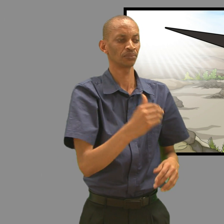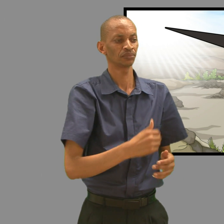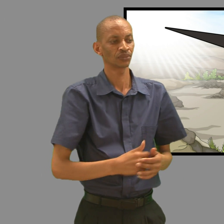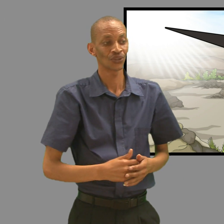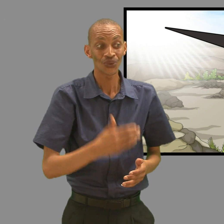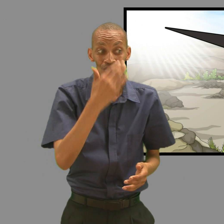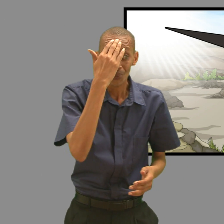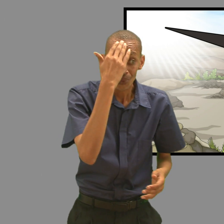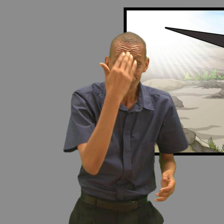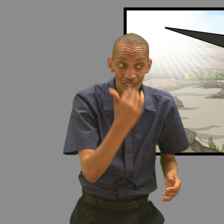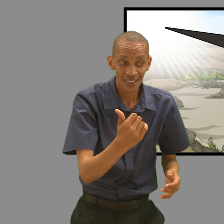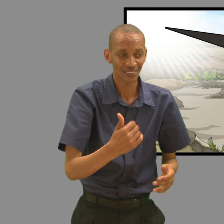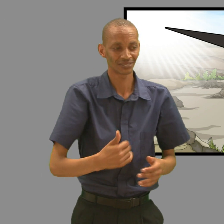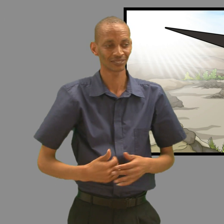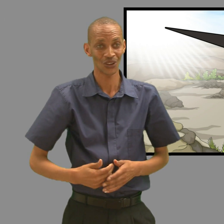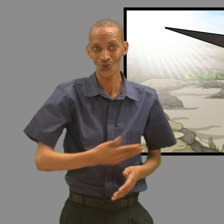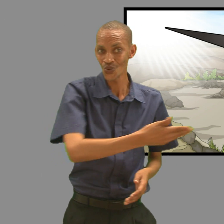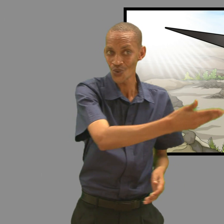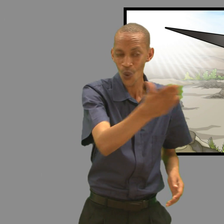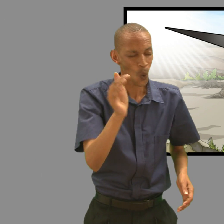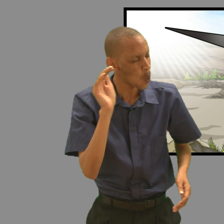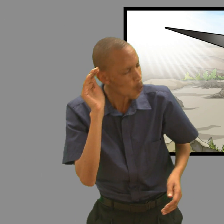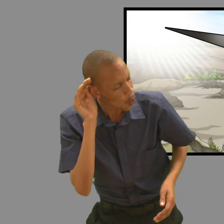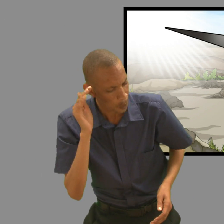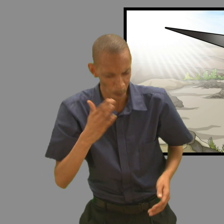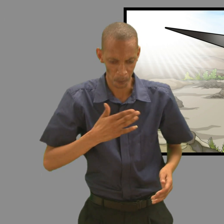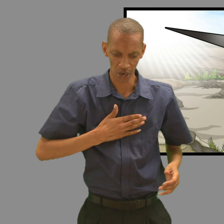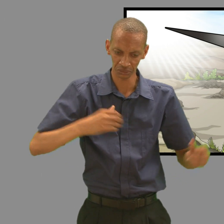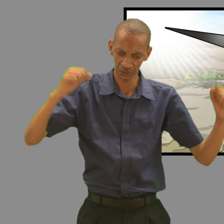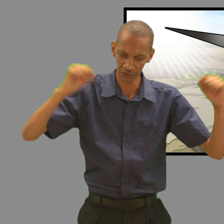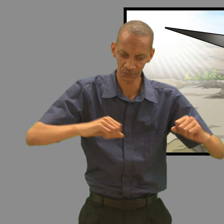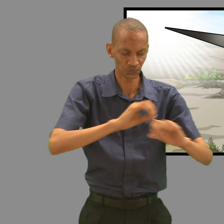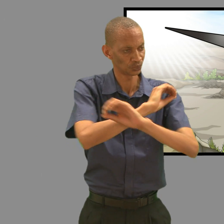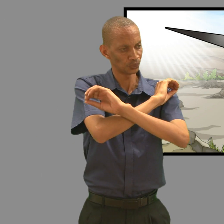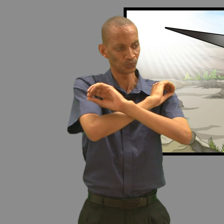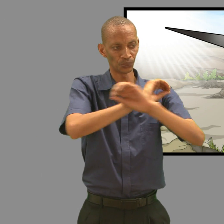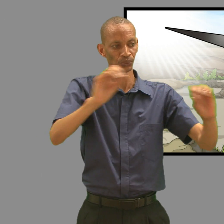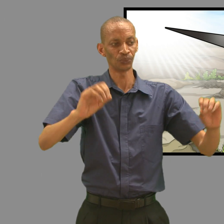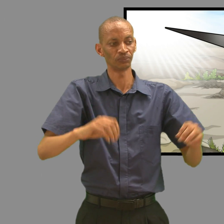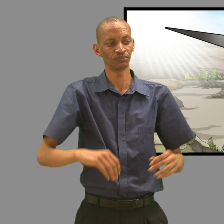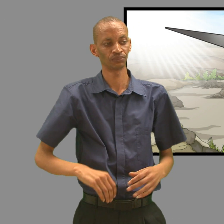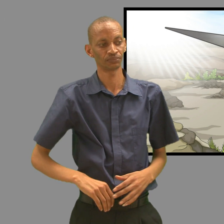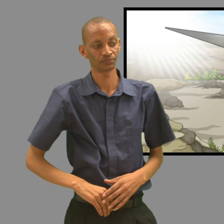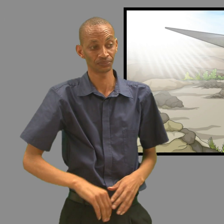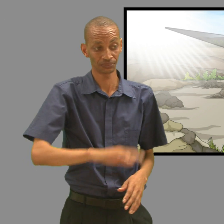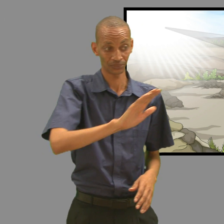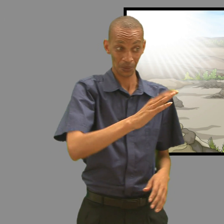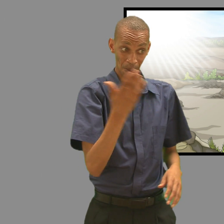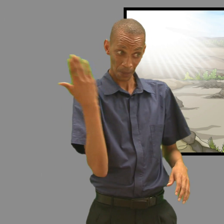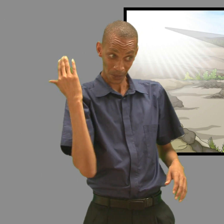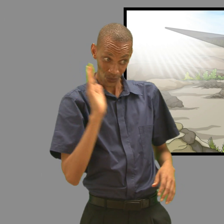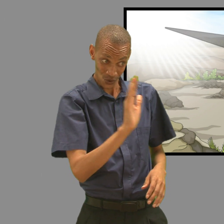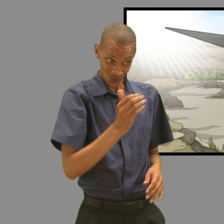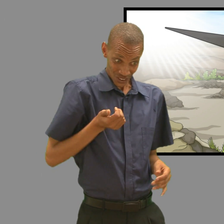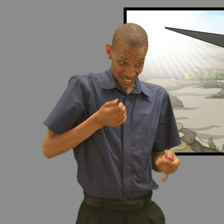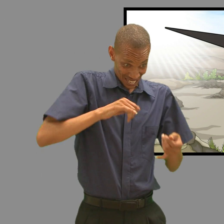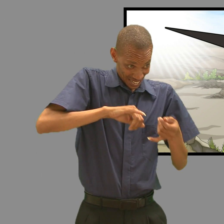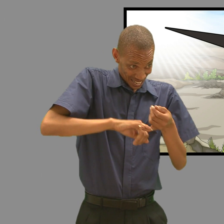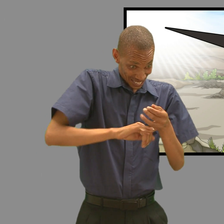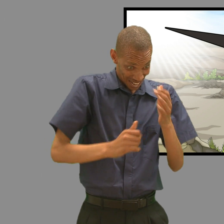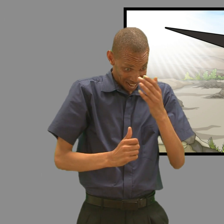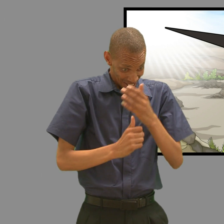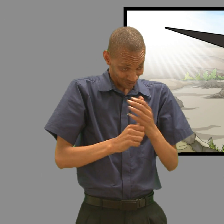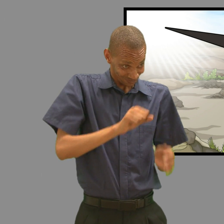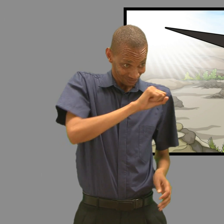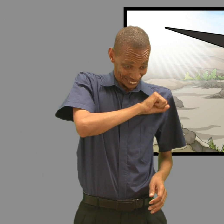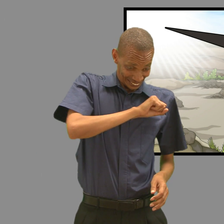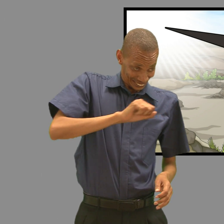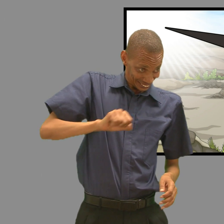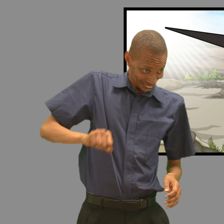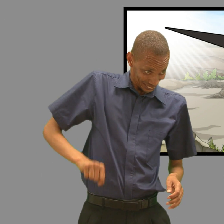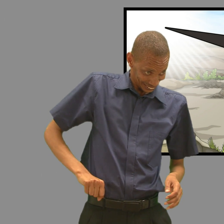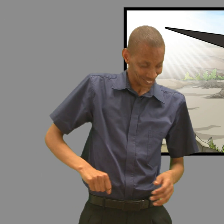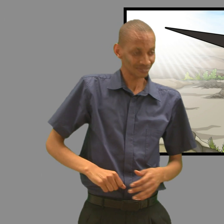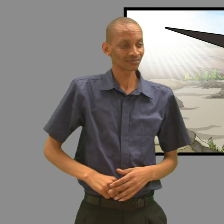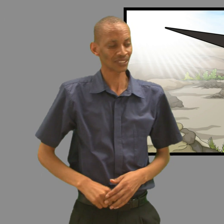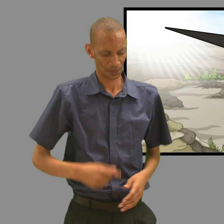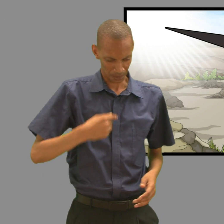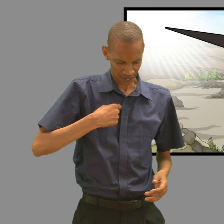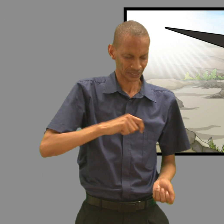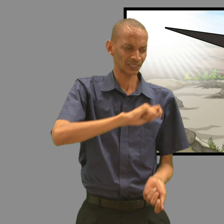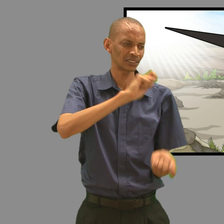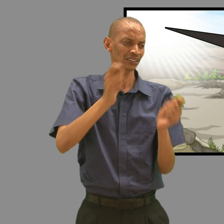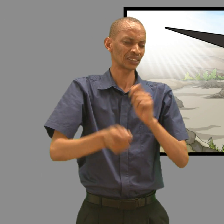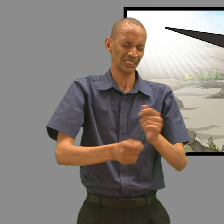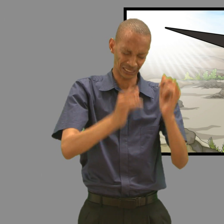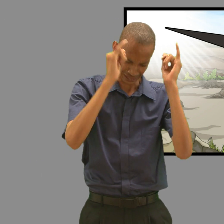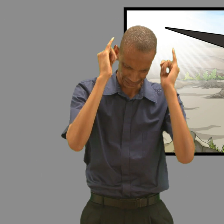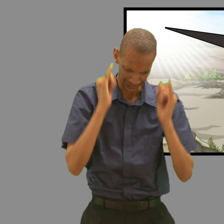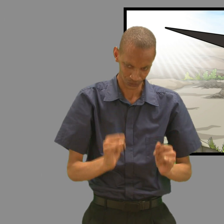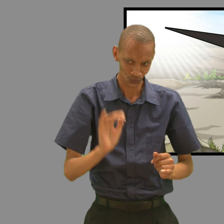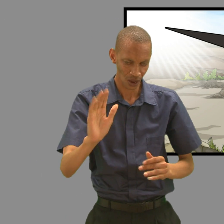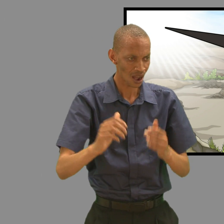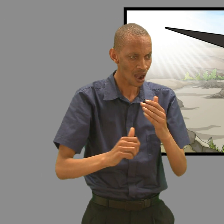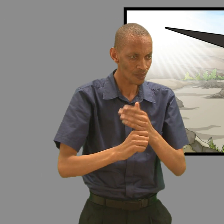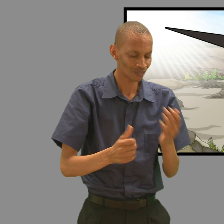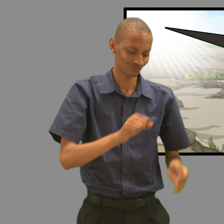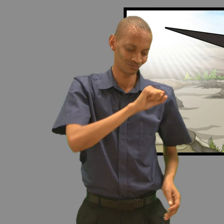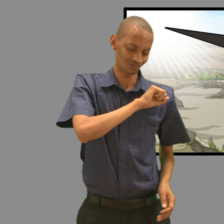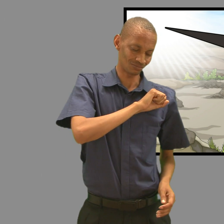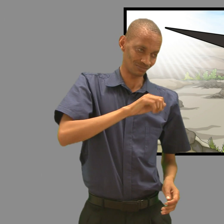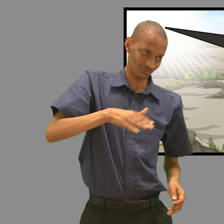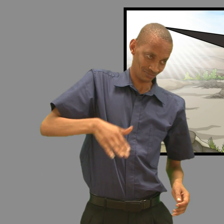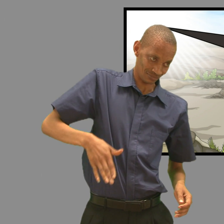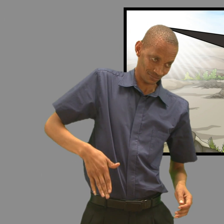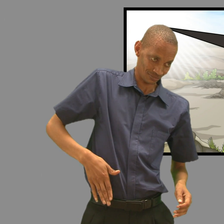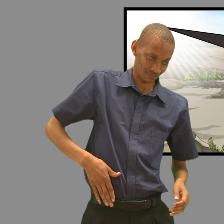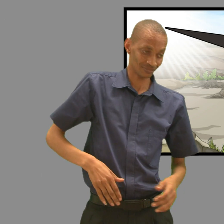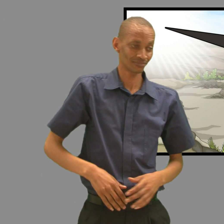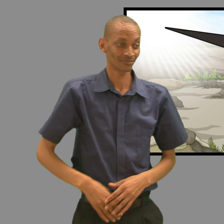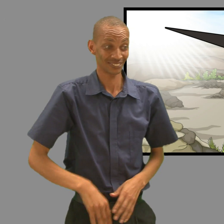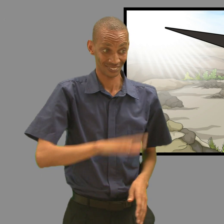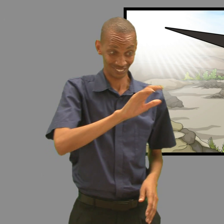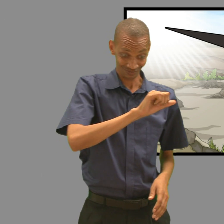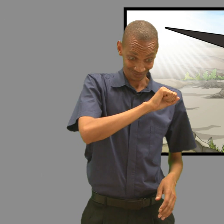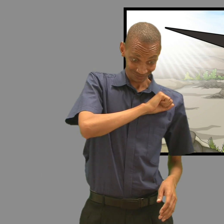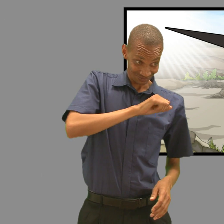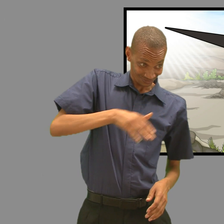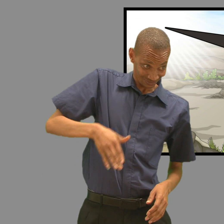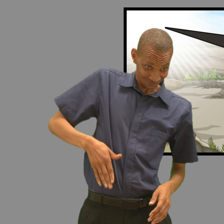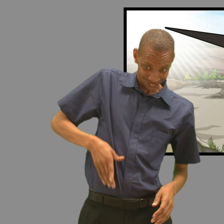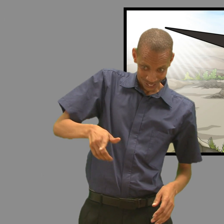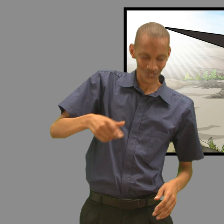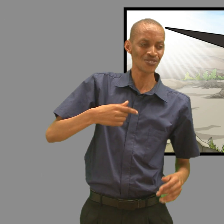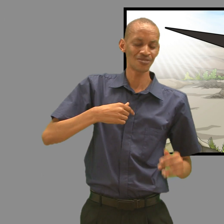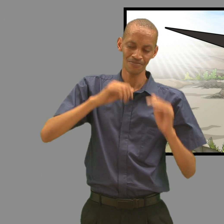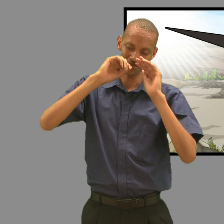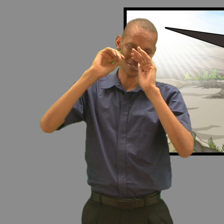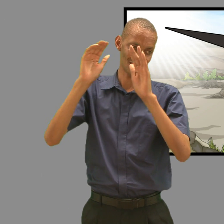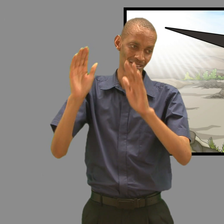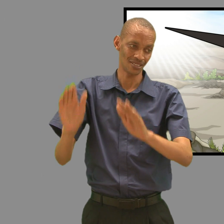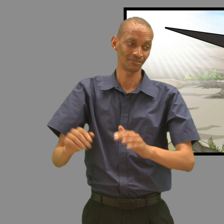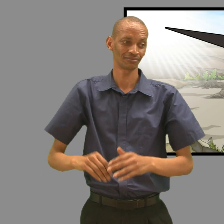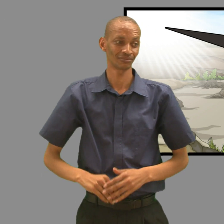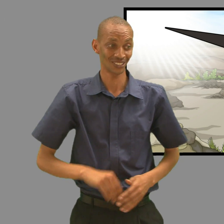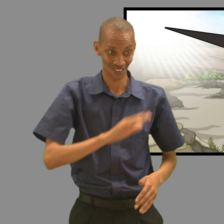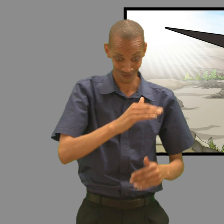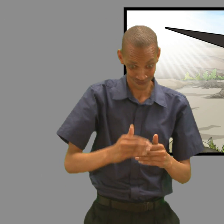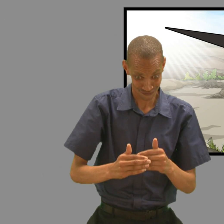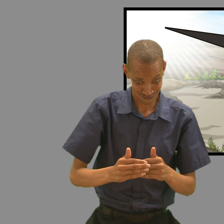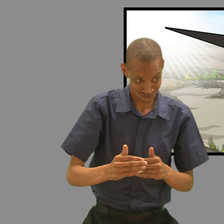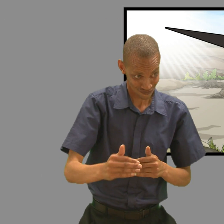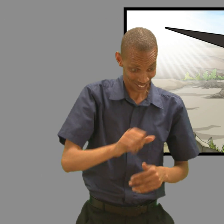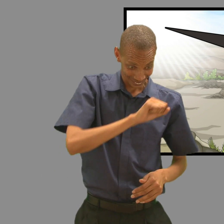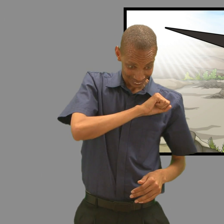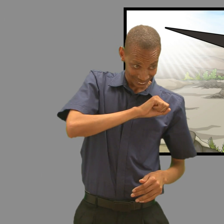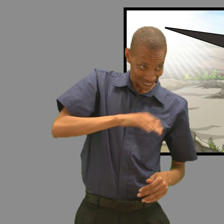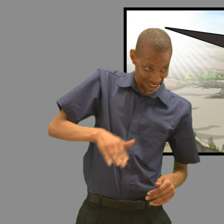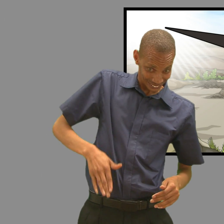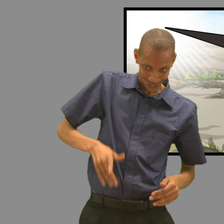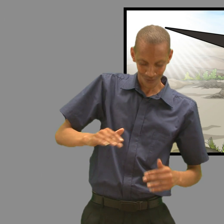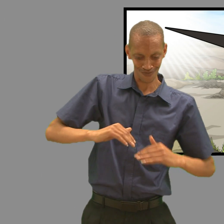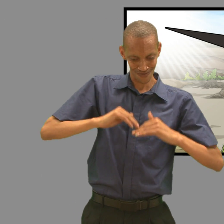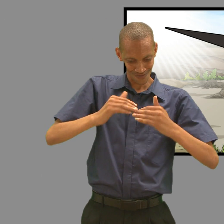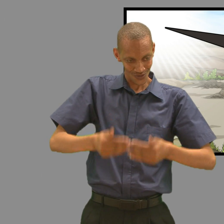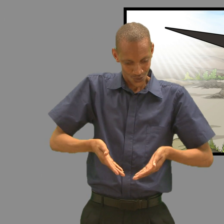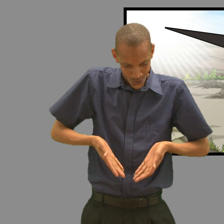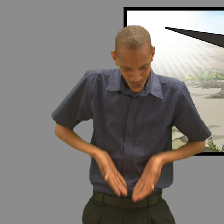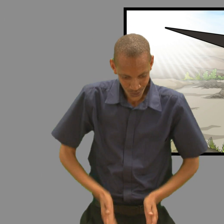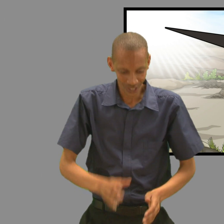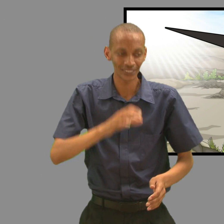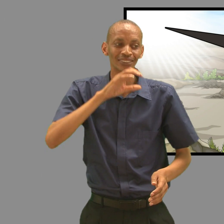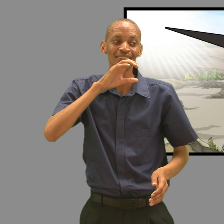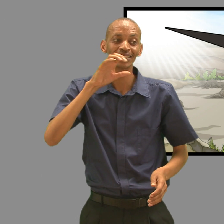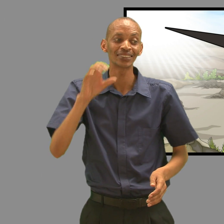he has broken My covenant.” Then God said to Abraham, “As for Sarai your wife, do not call her Sarai, for her name is to be Sarah.